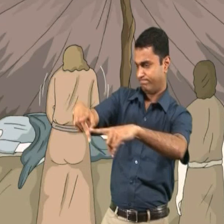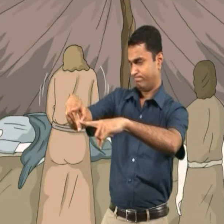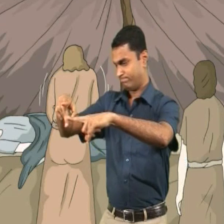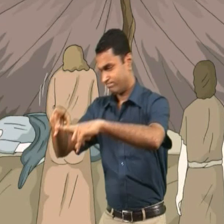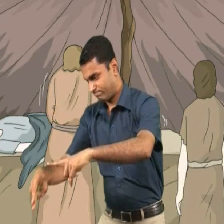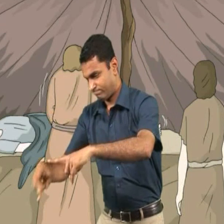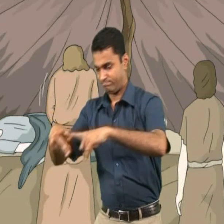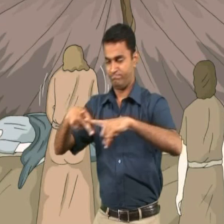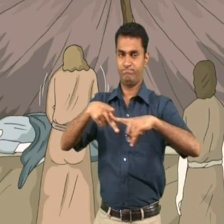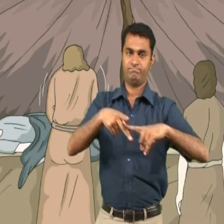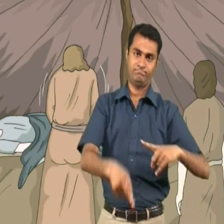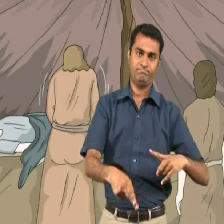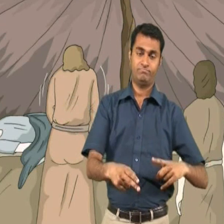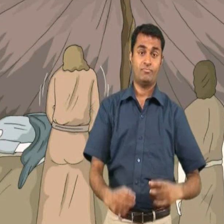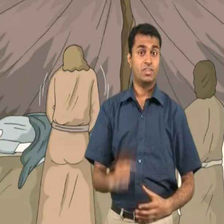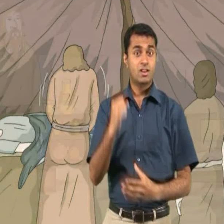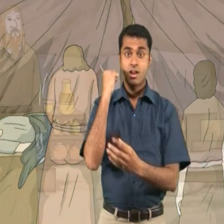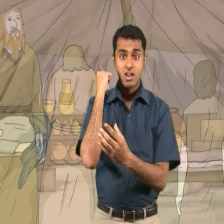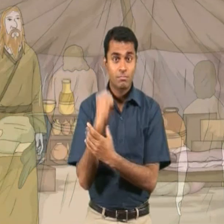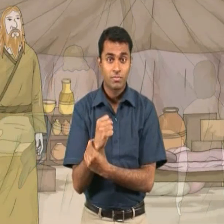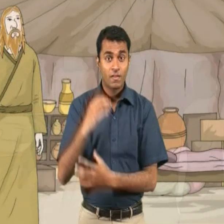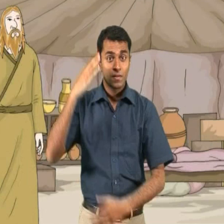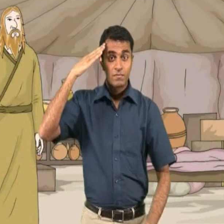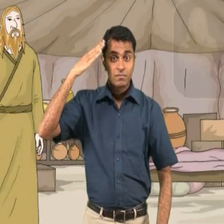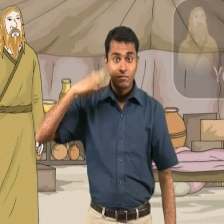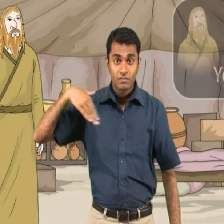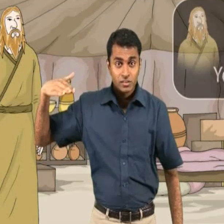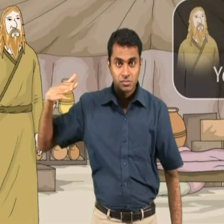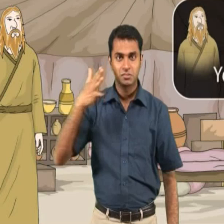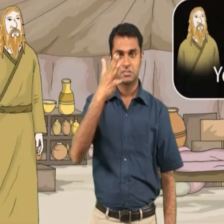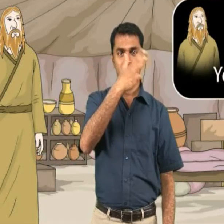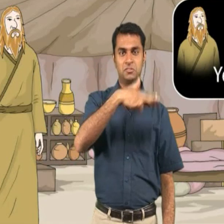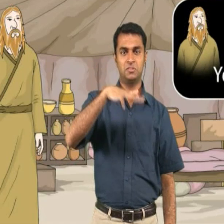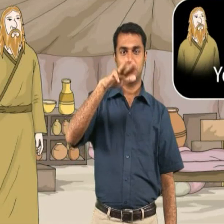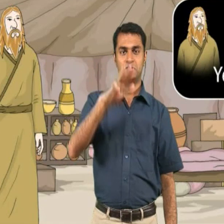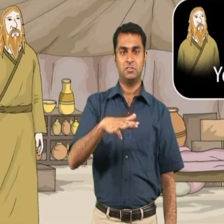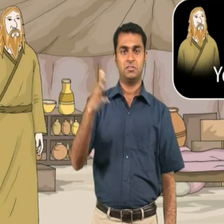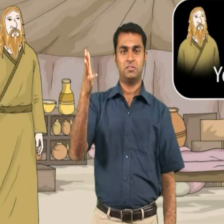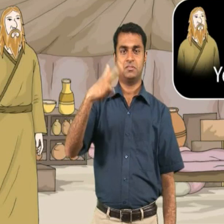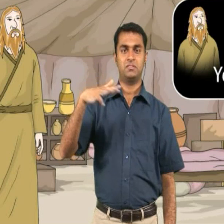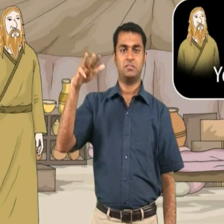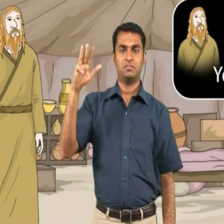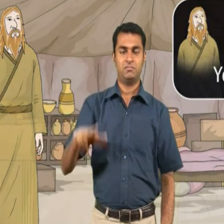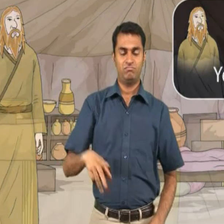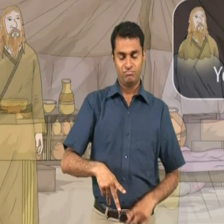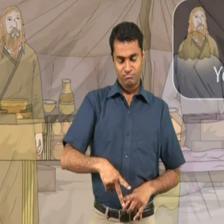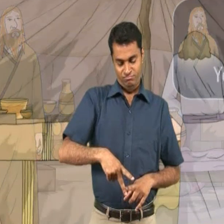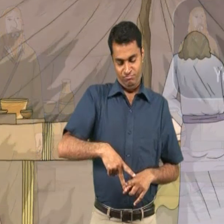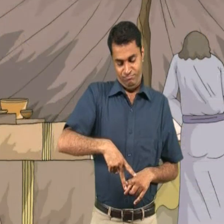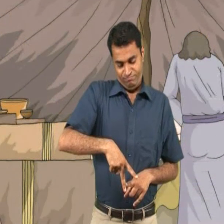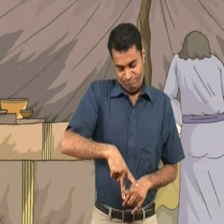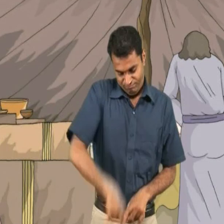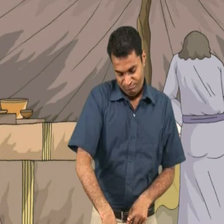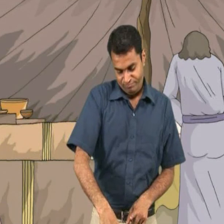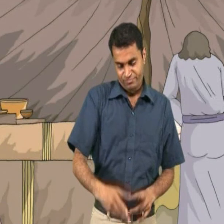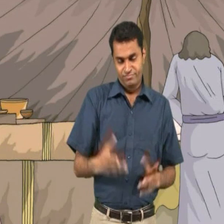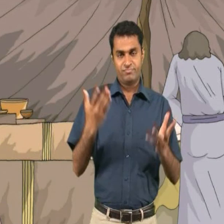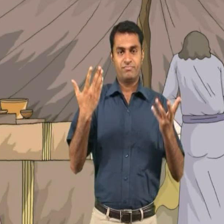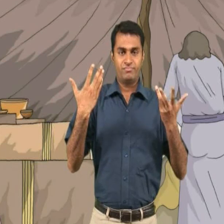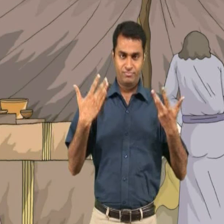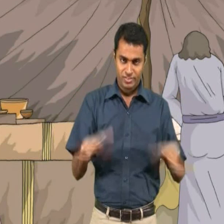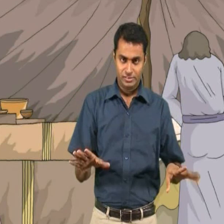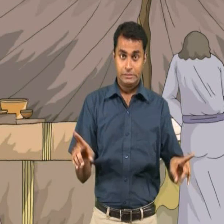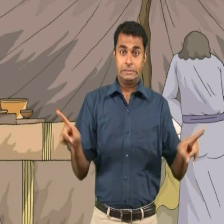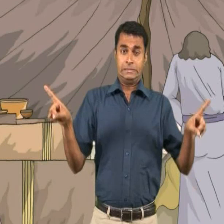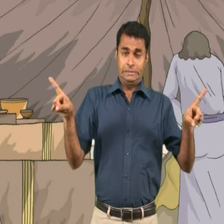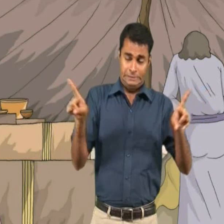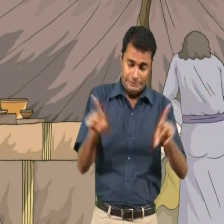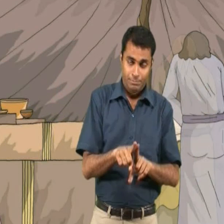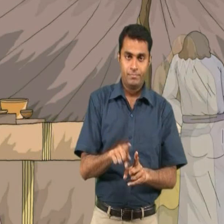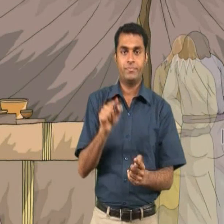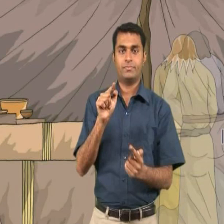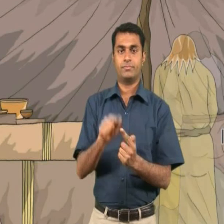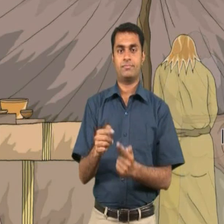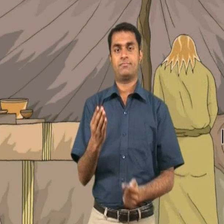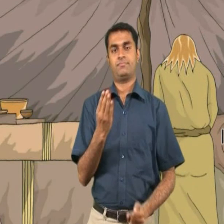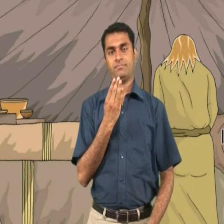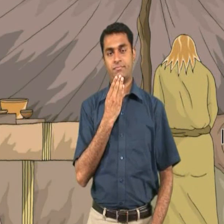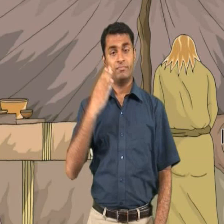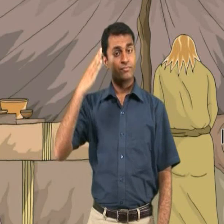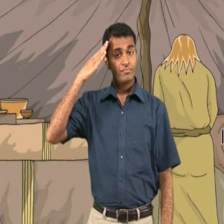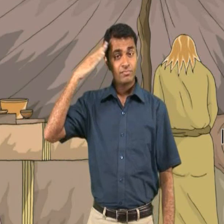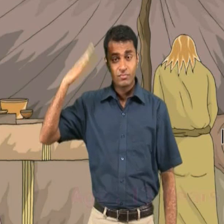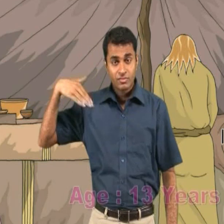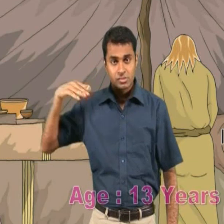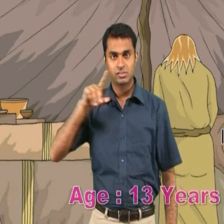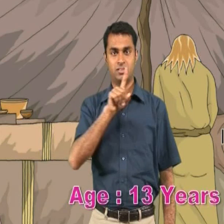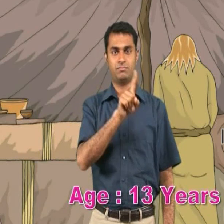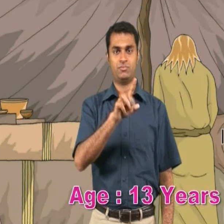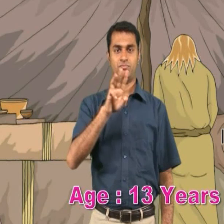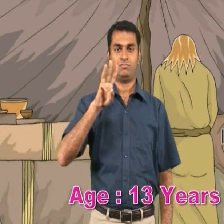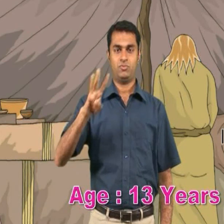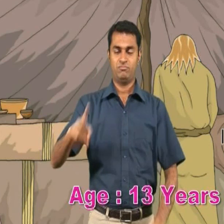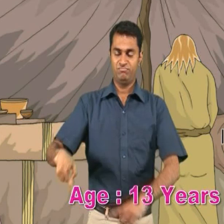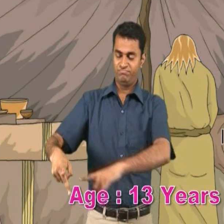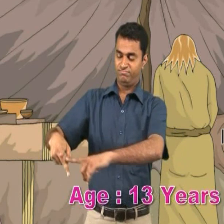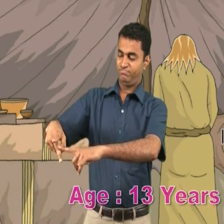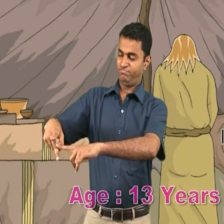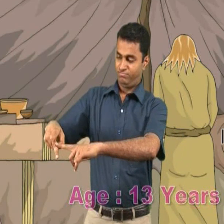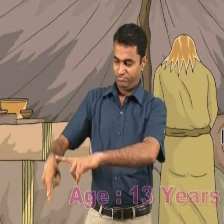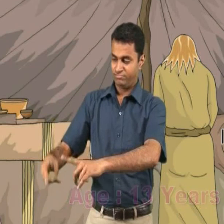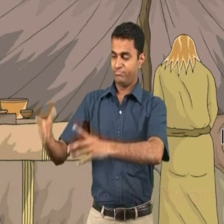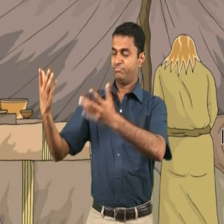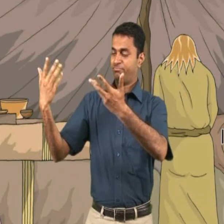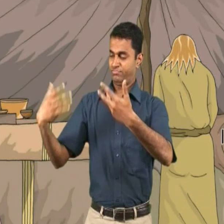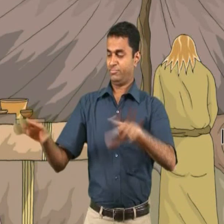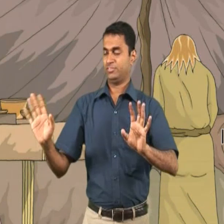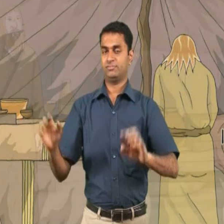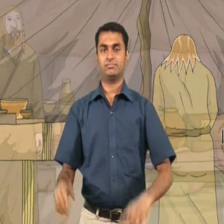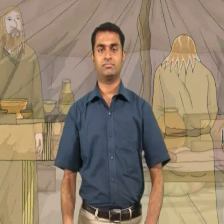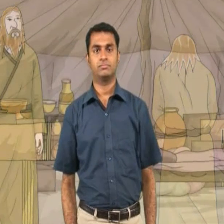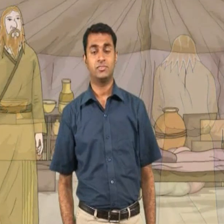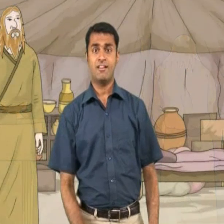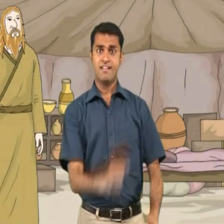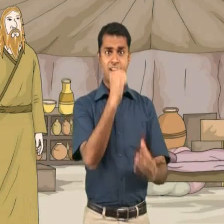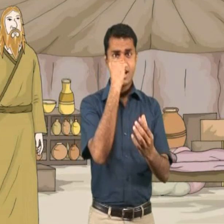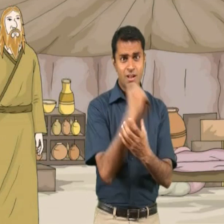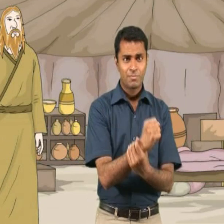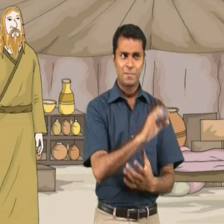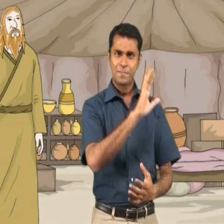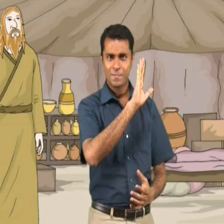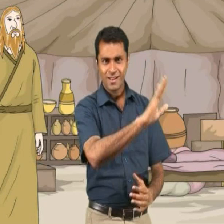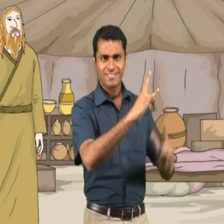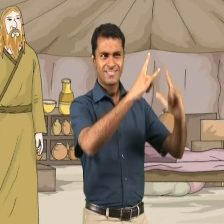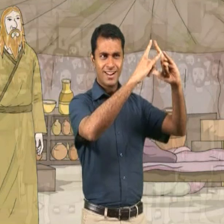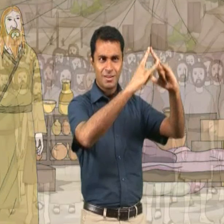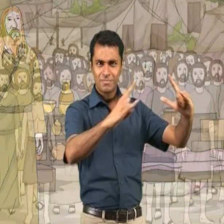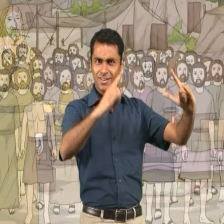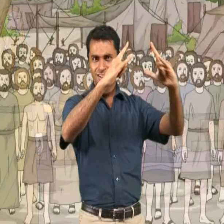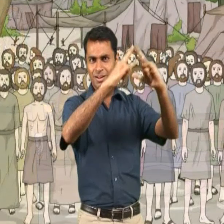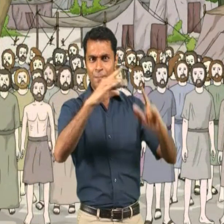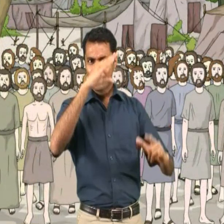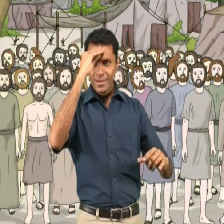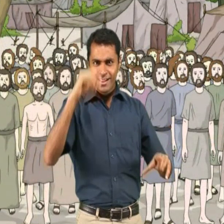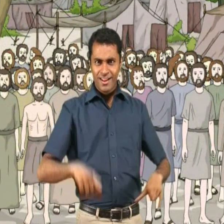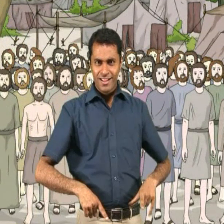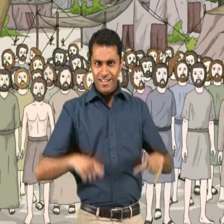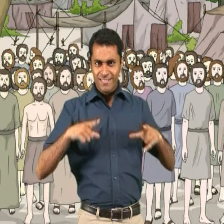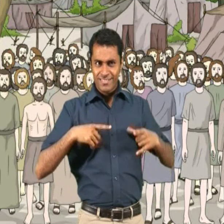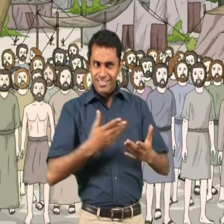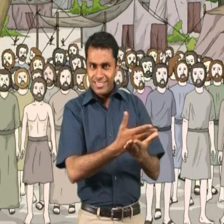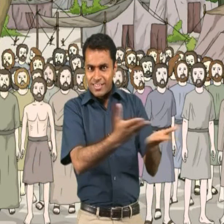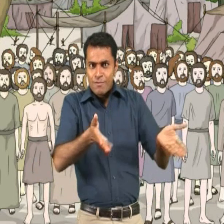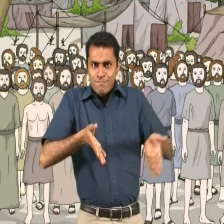So Abraham was ninety-nine years old when he was circumcised, and his son Ishmael was thirteen; Abraham and his son Ishmael were circumcised on the same day.